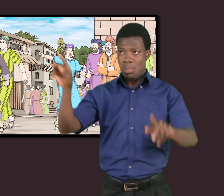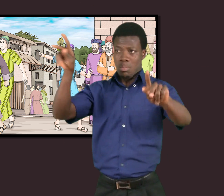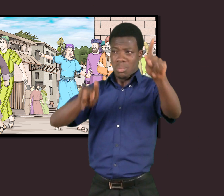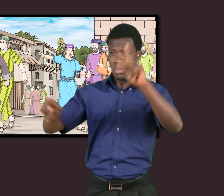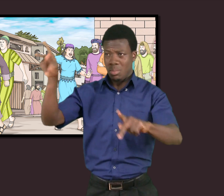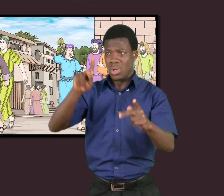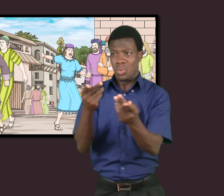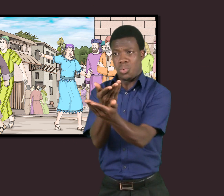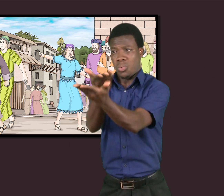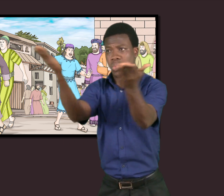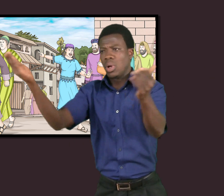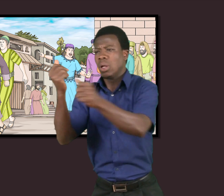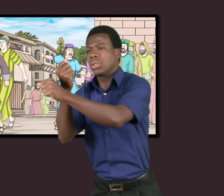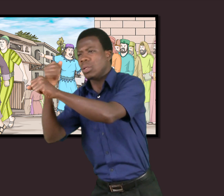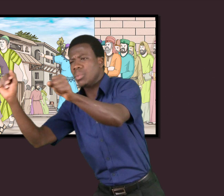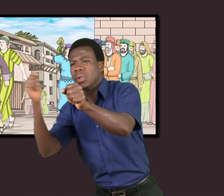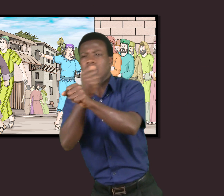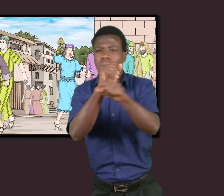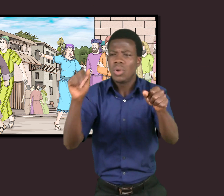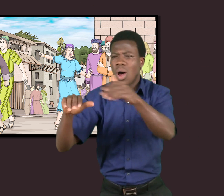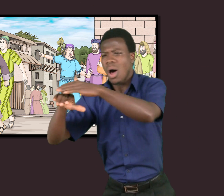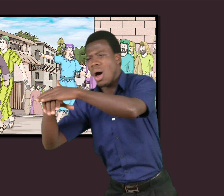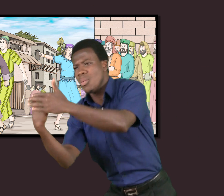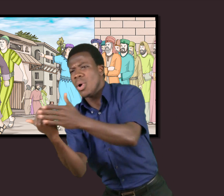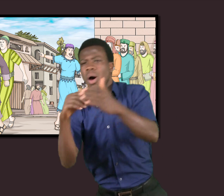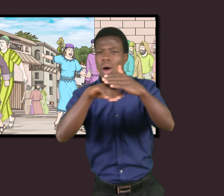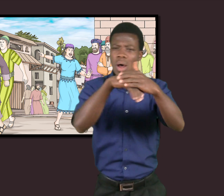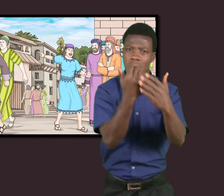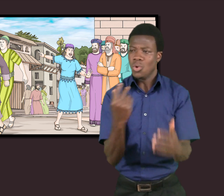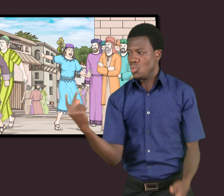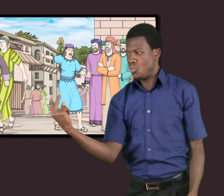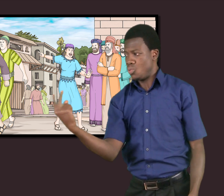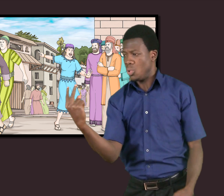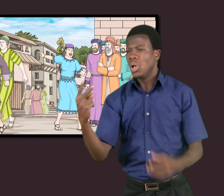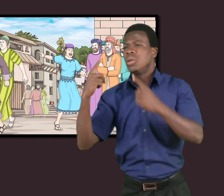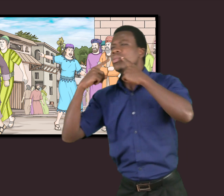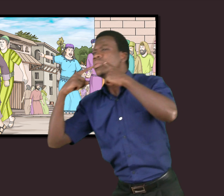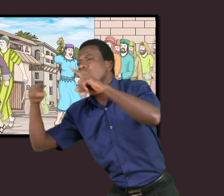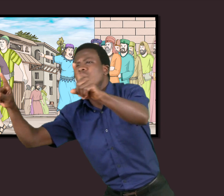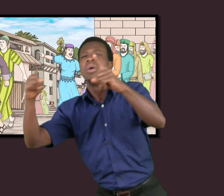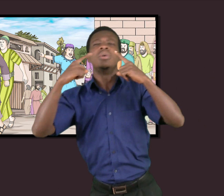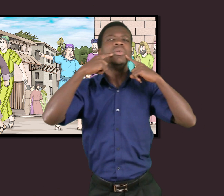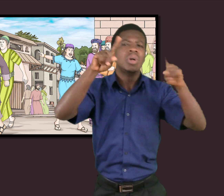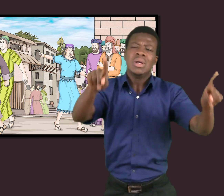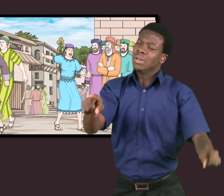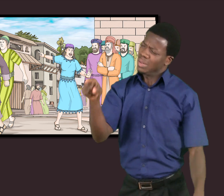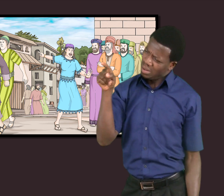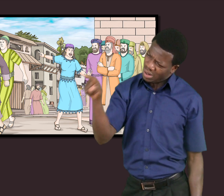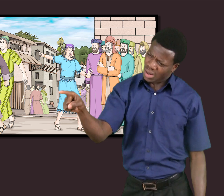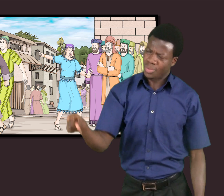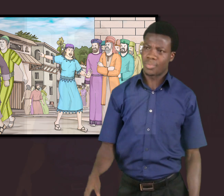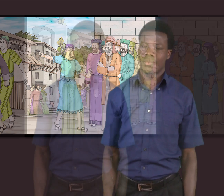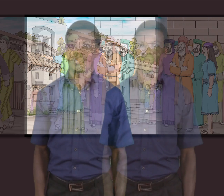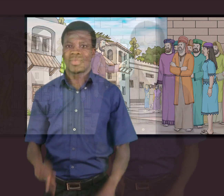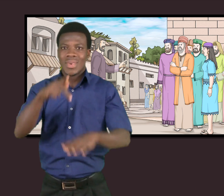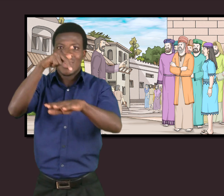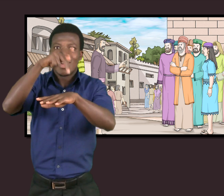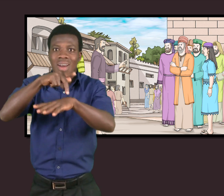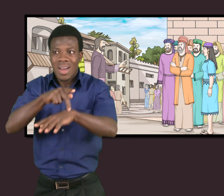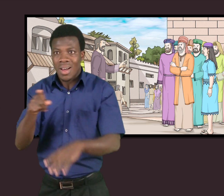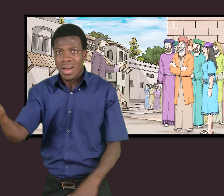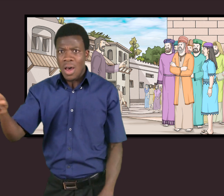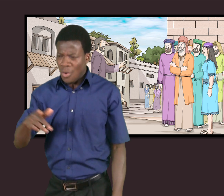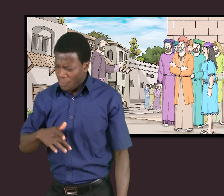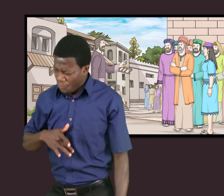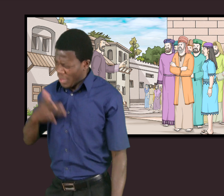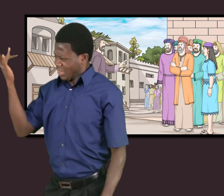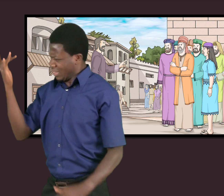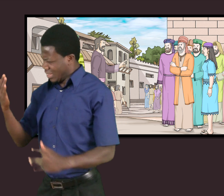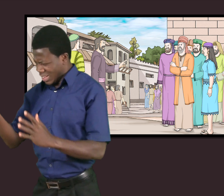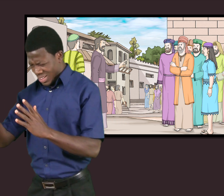She continued this for many days.